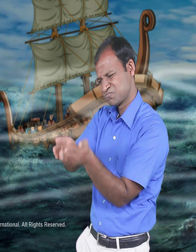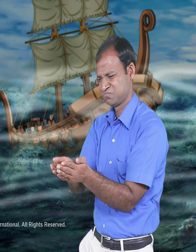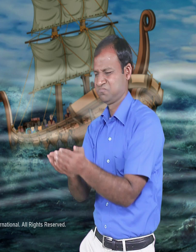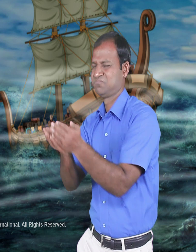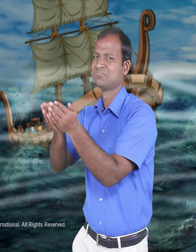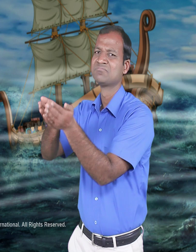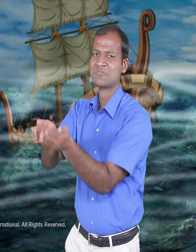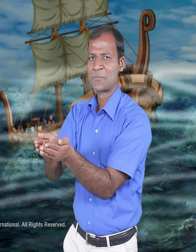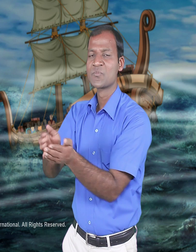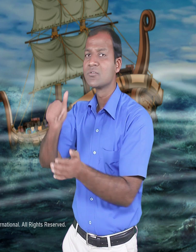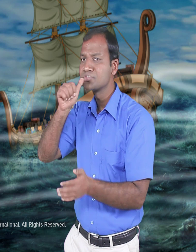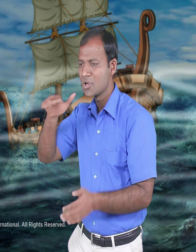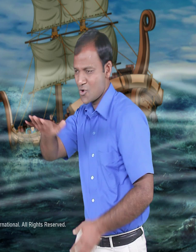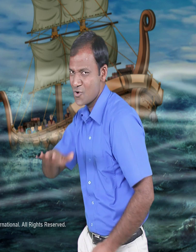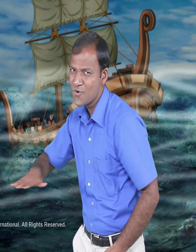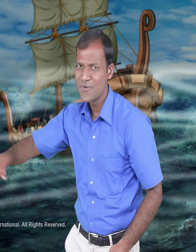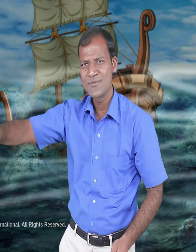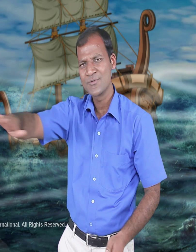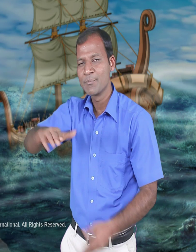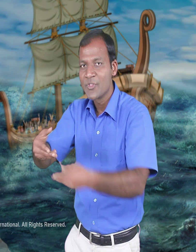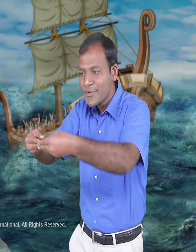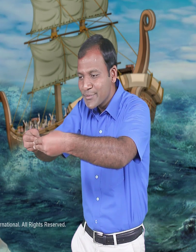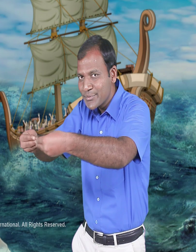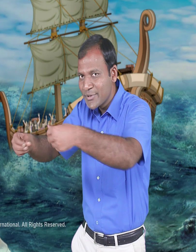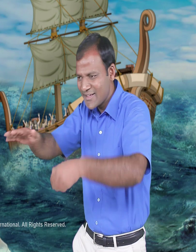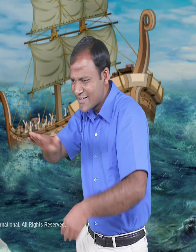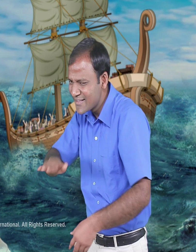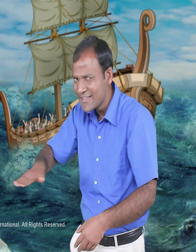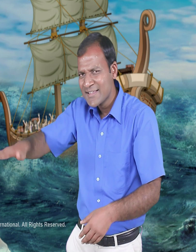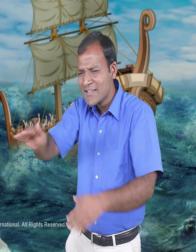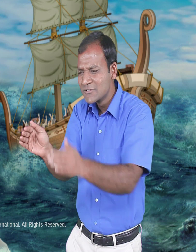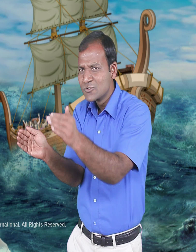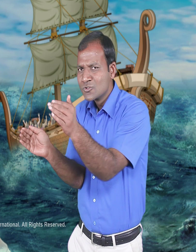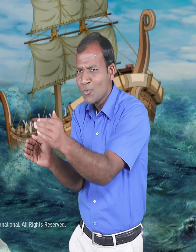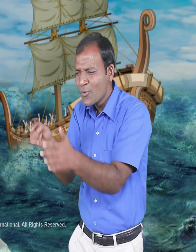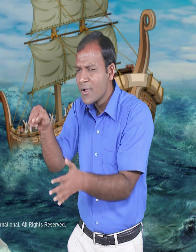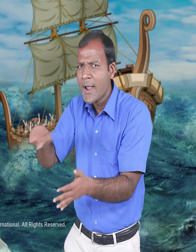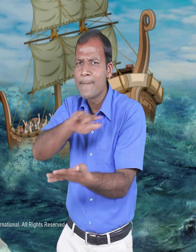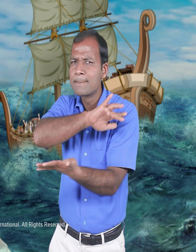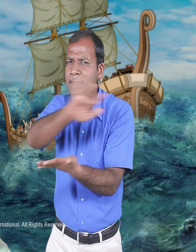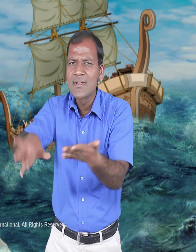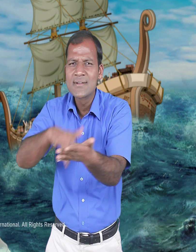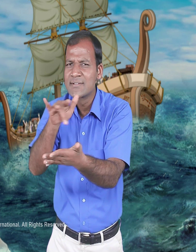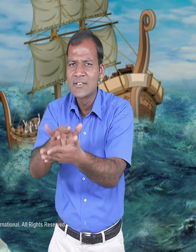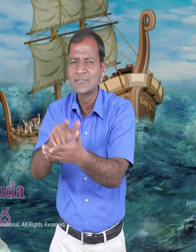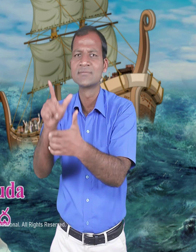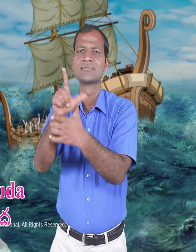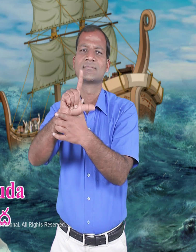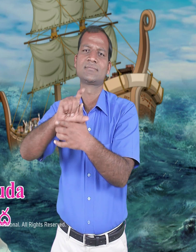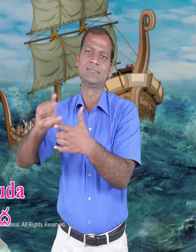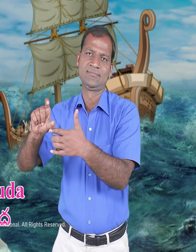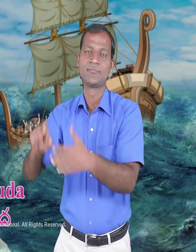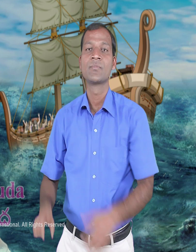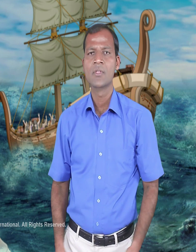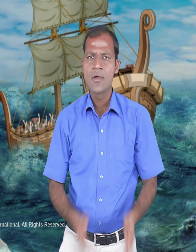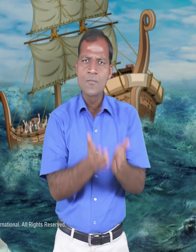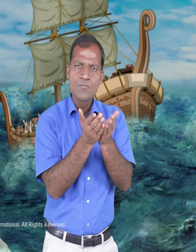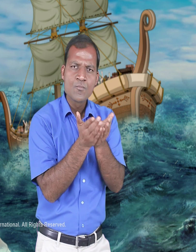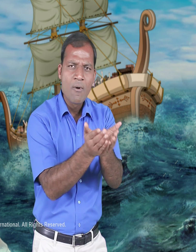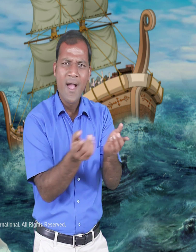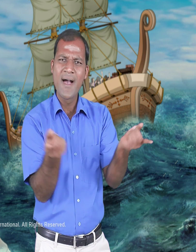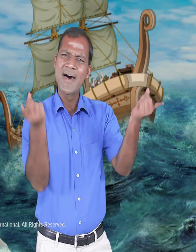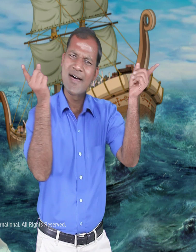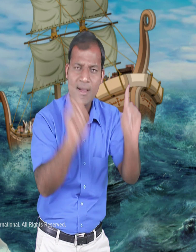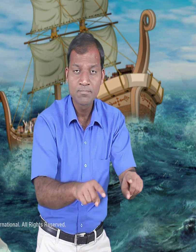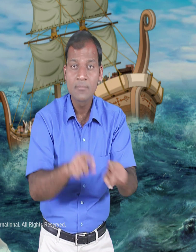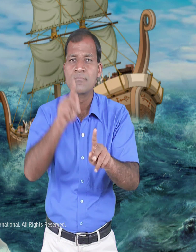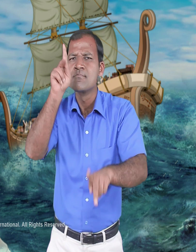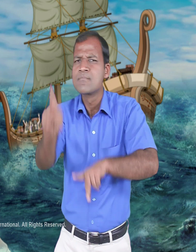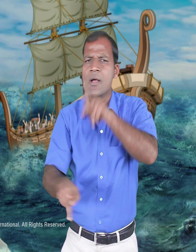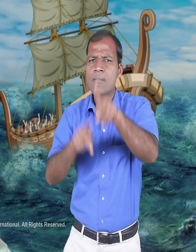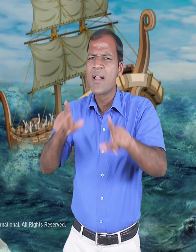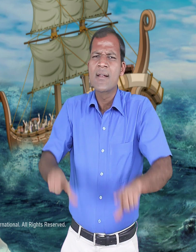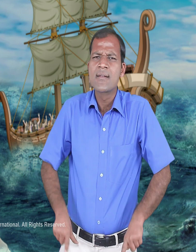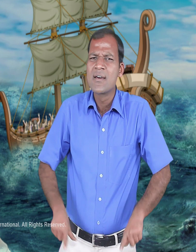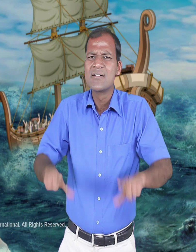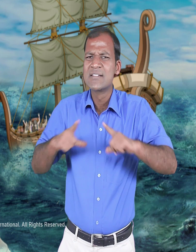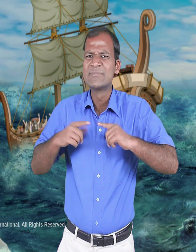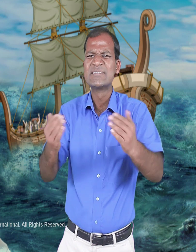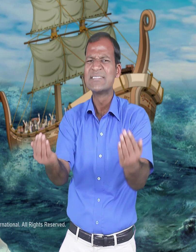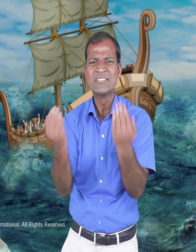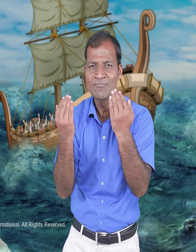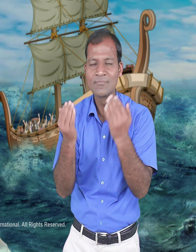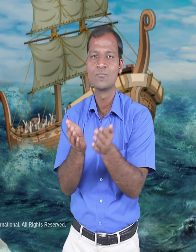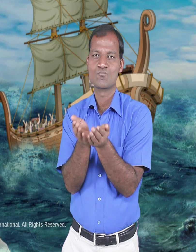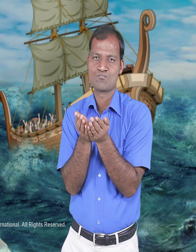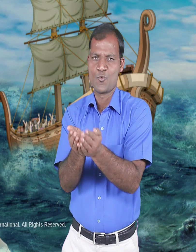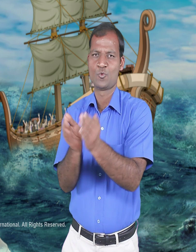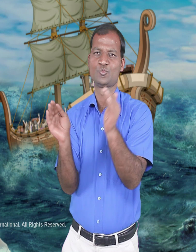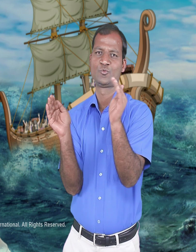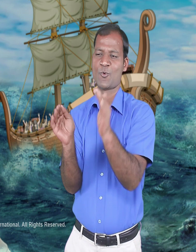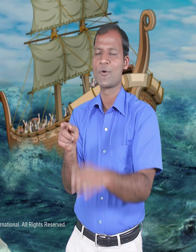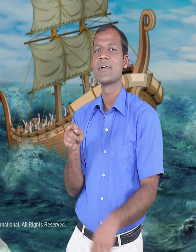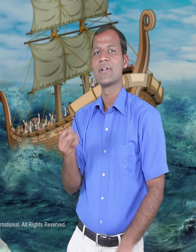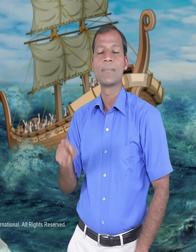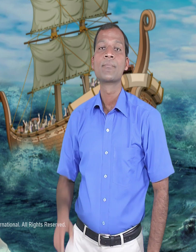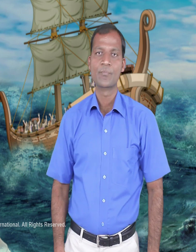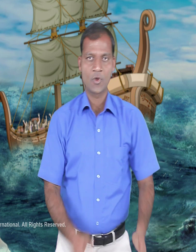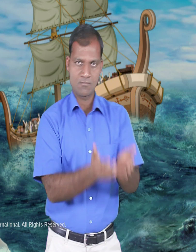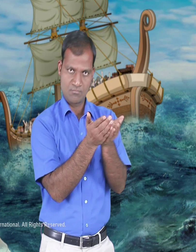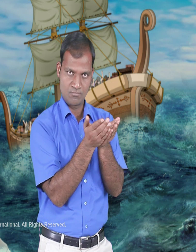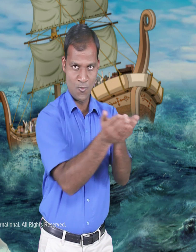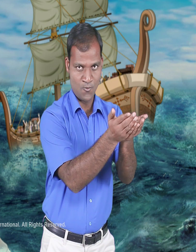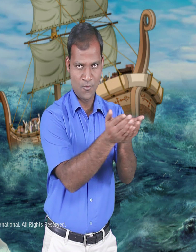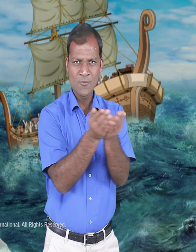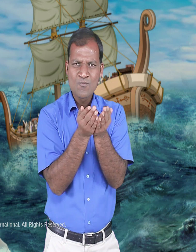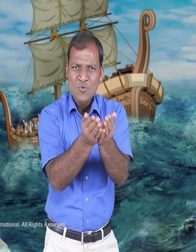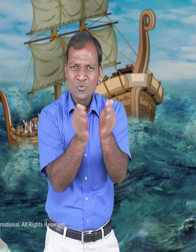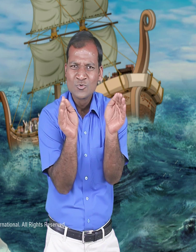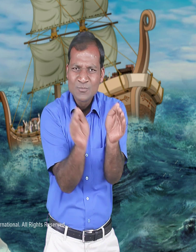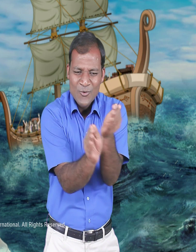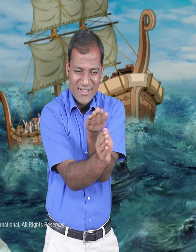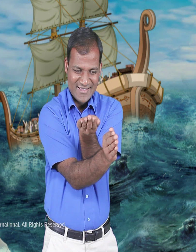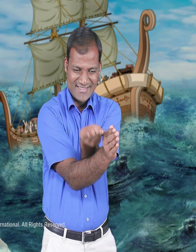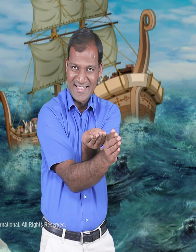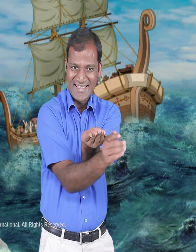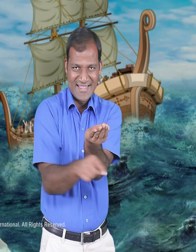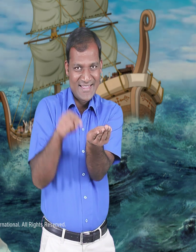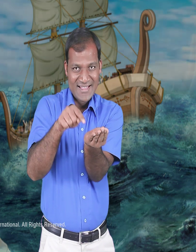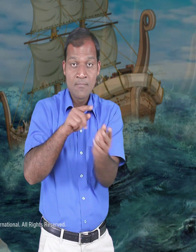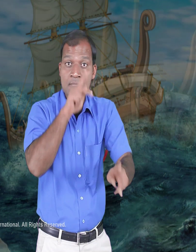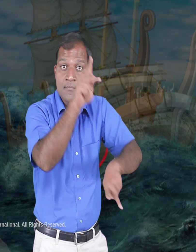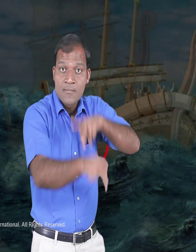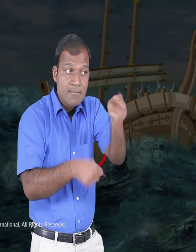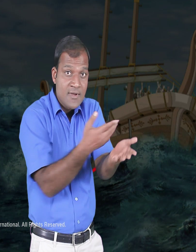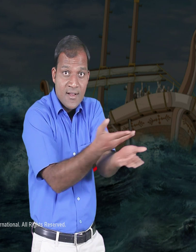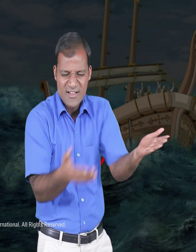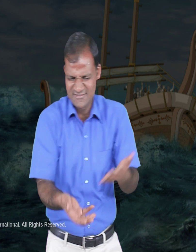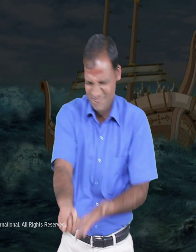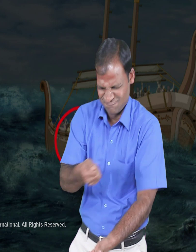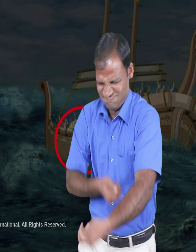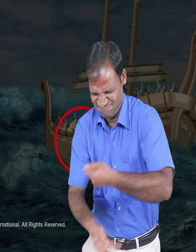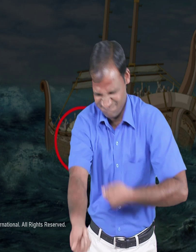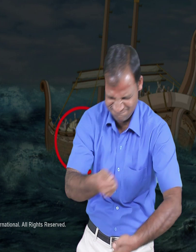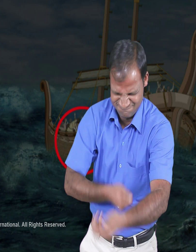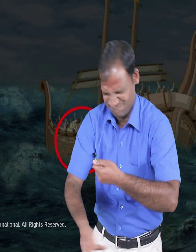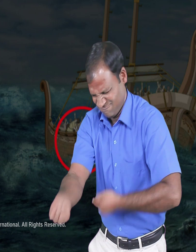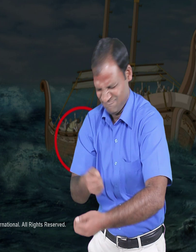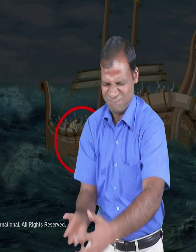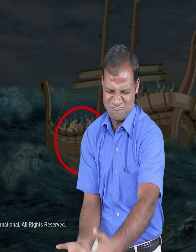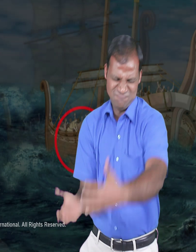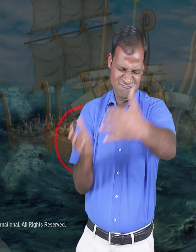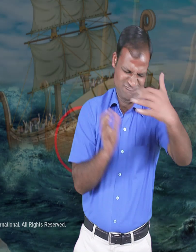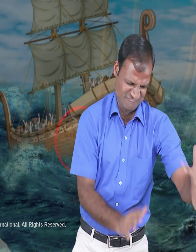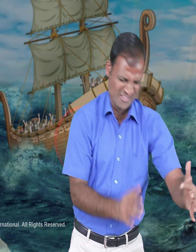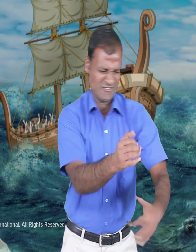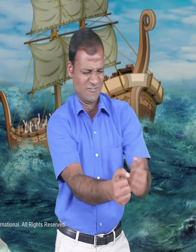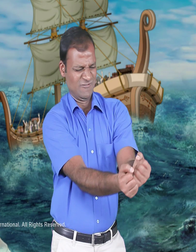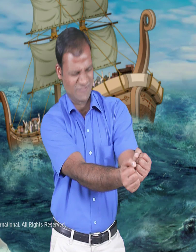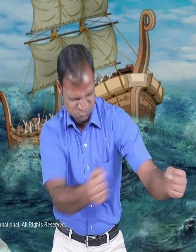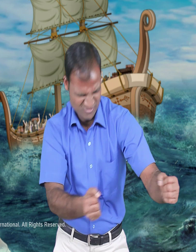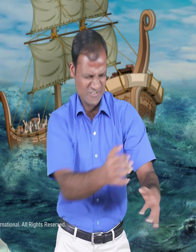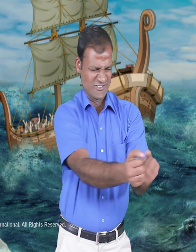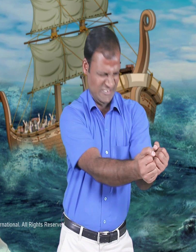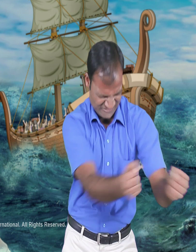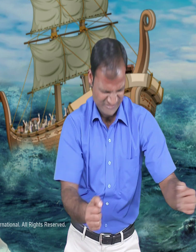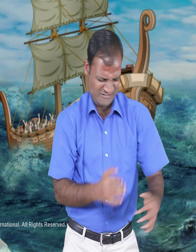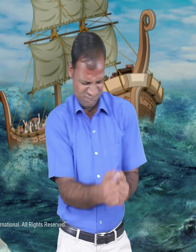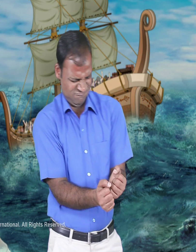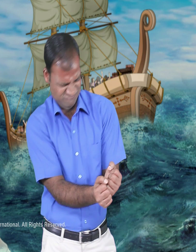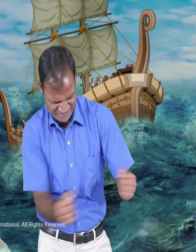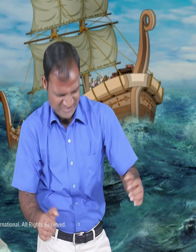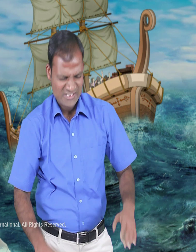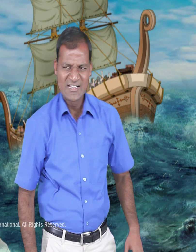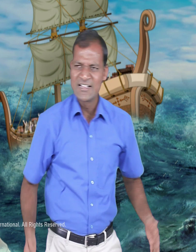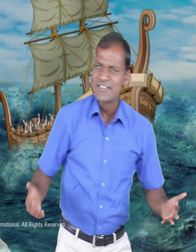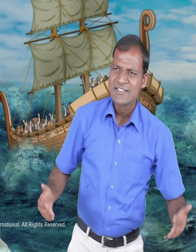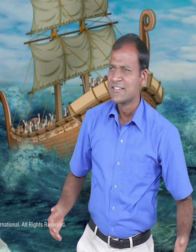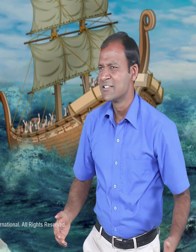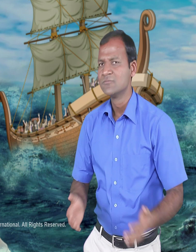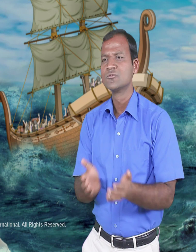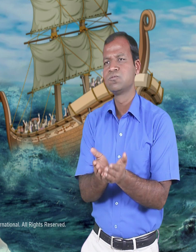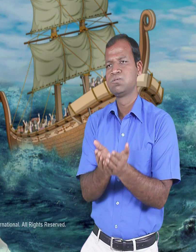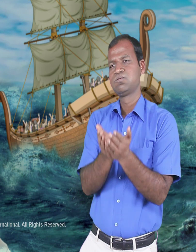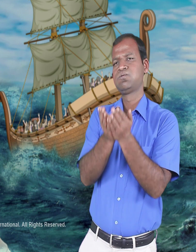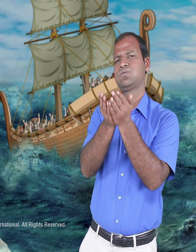Passing to the lee of a small island called Cauda, we barely managed to secure the lifeboat.